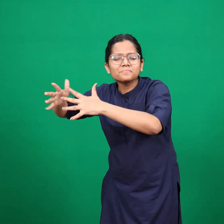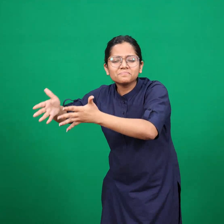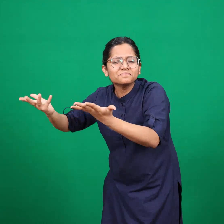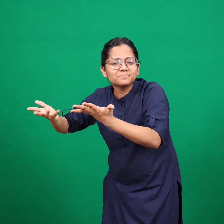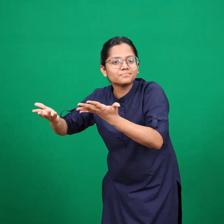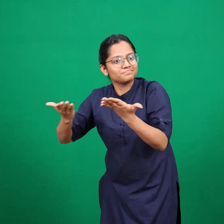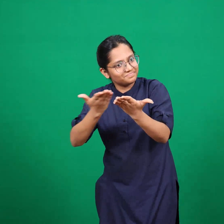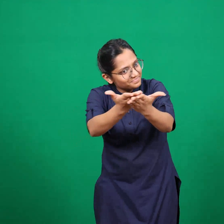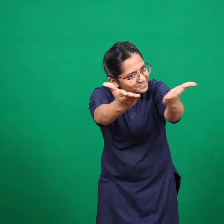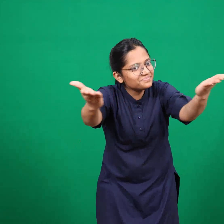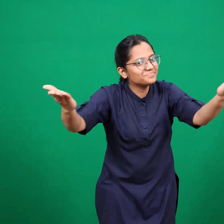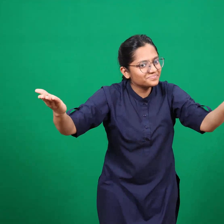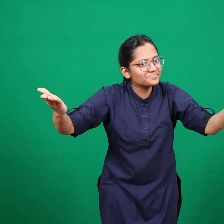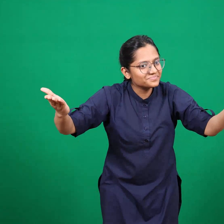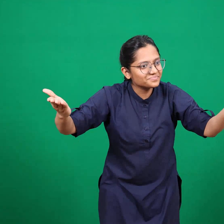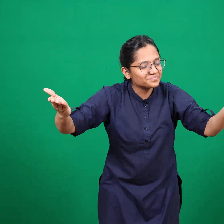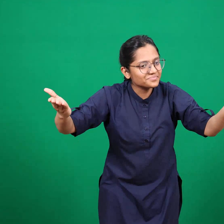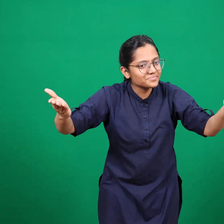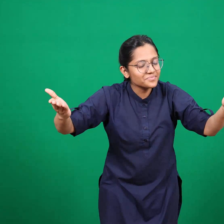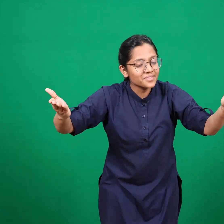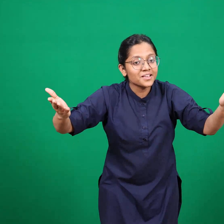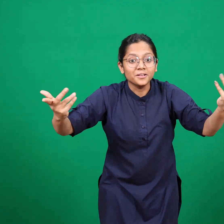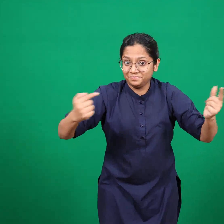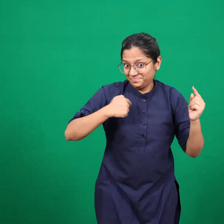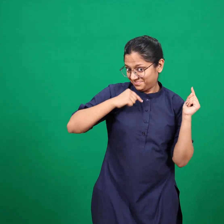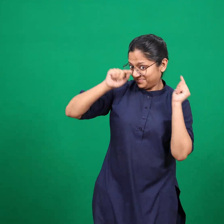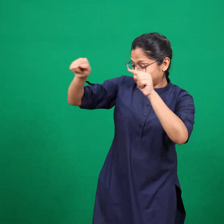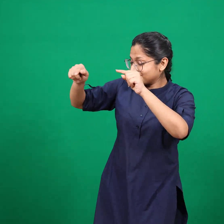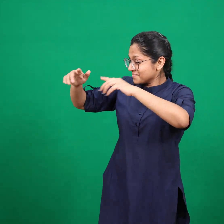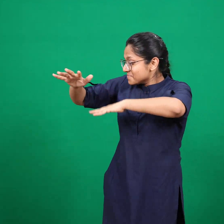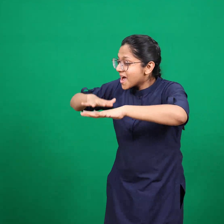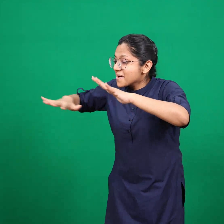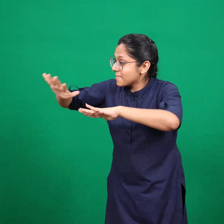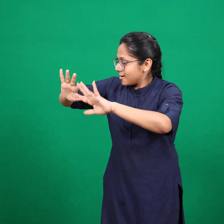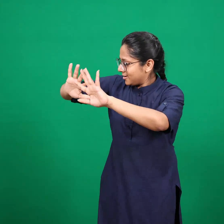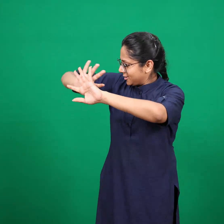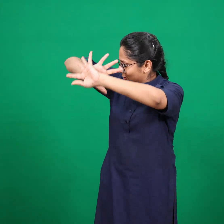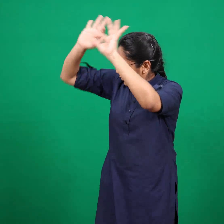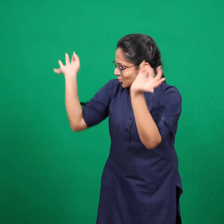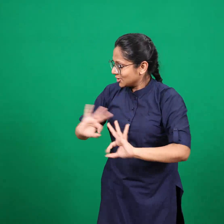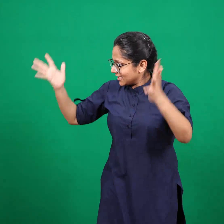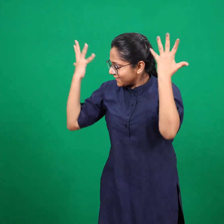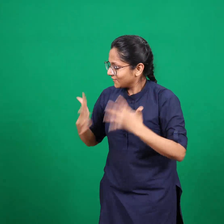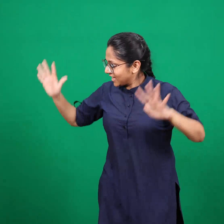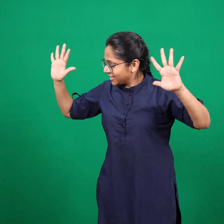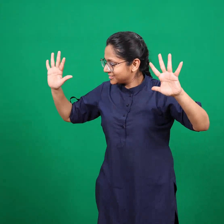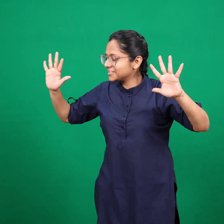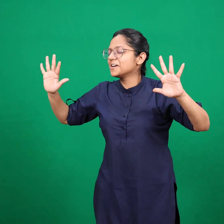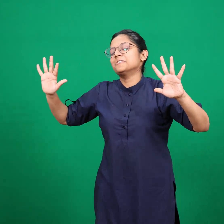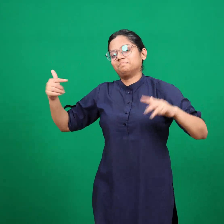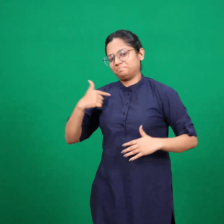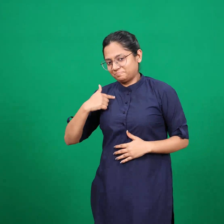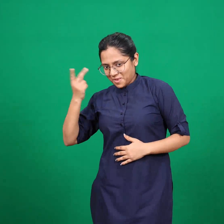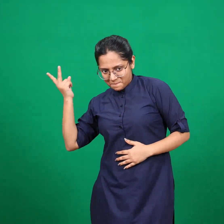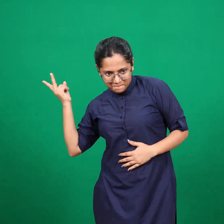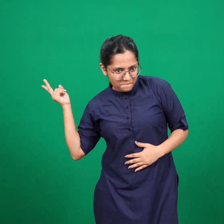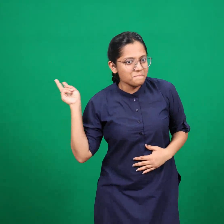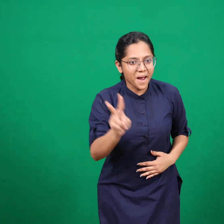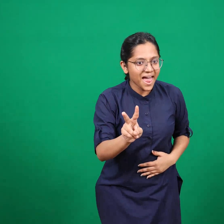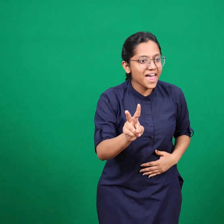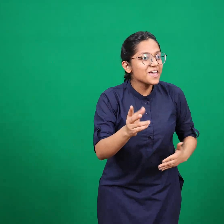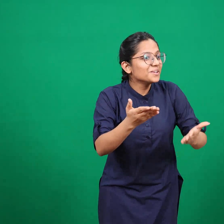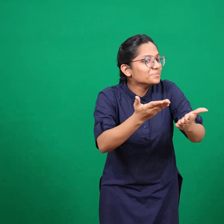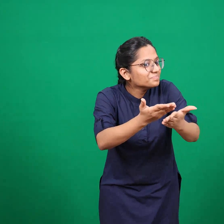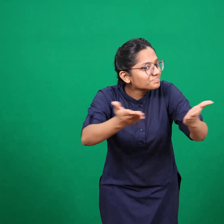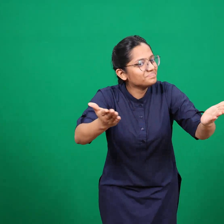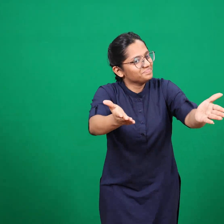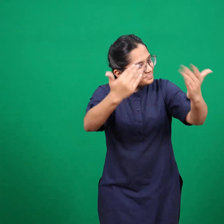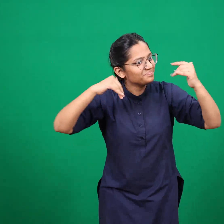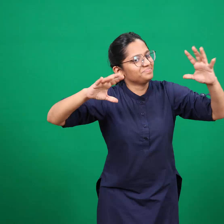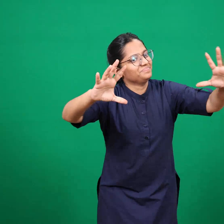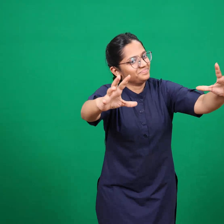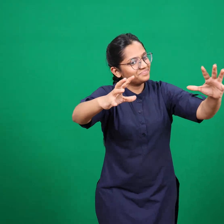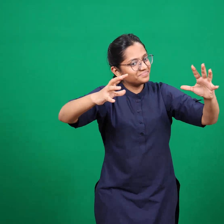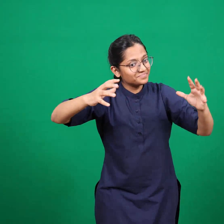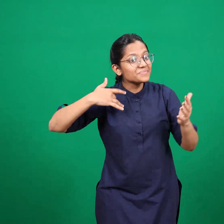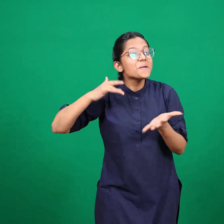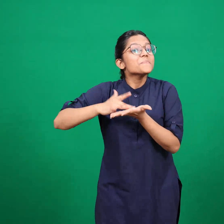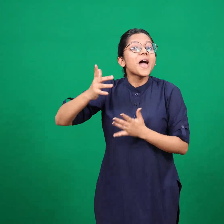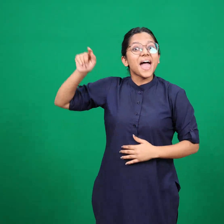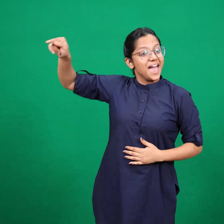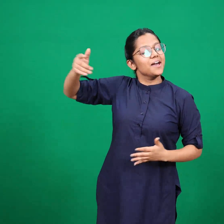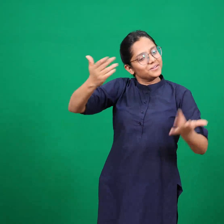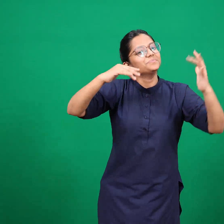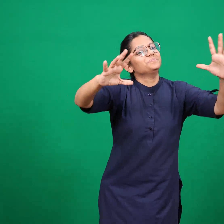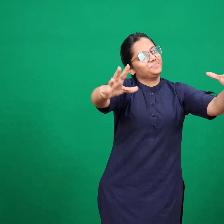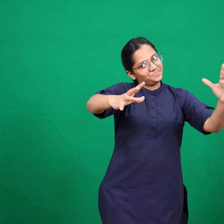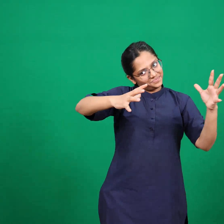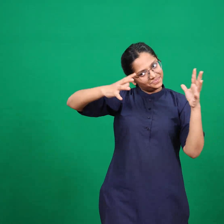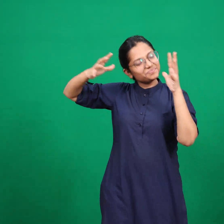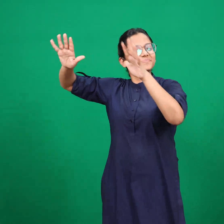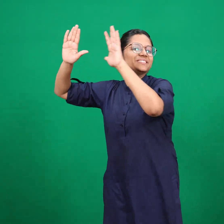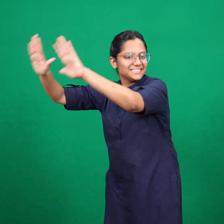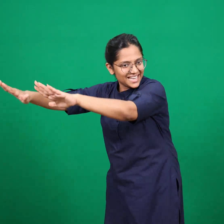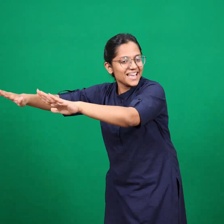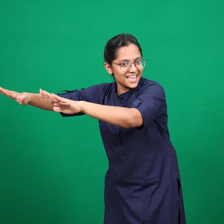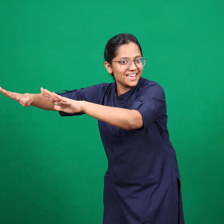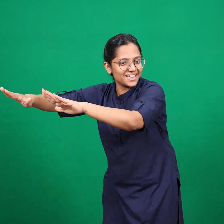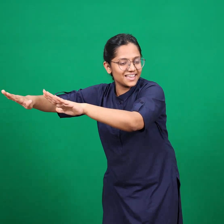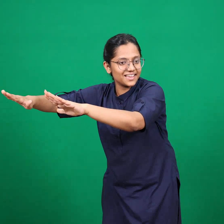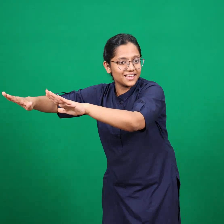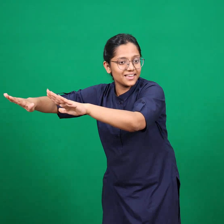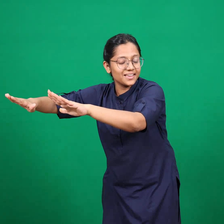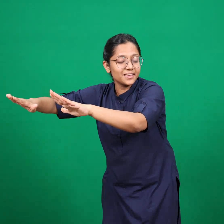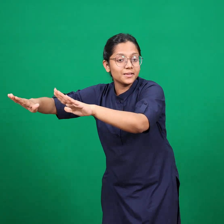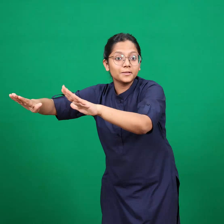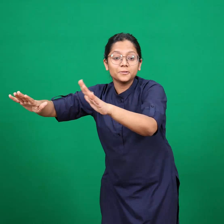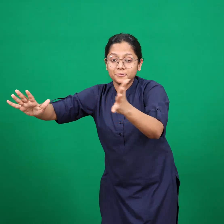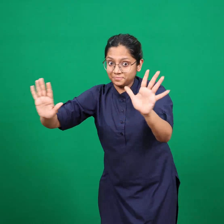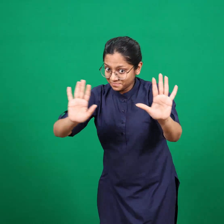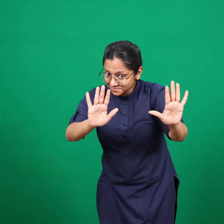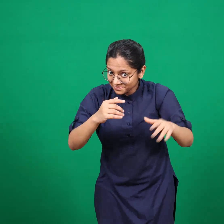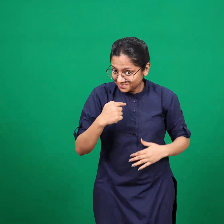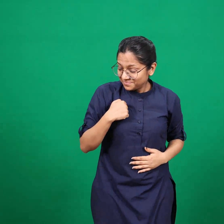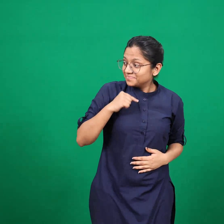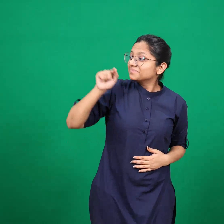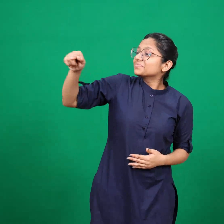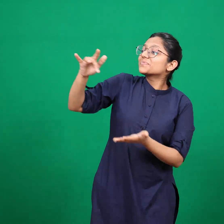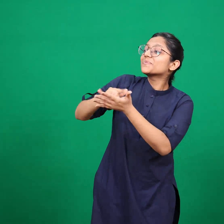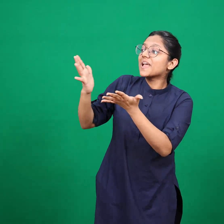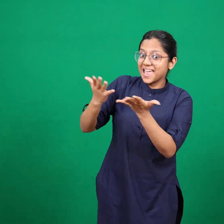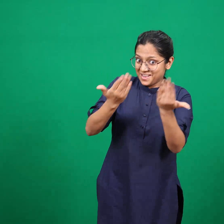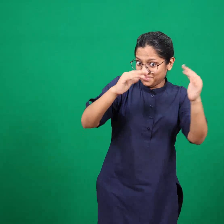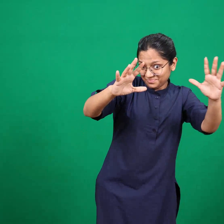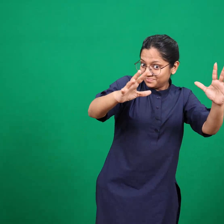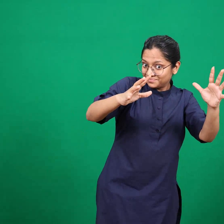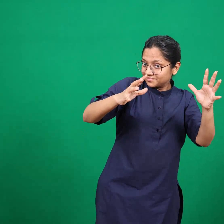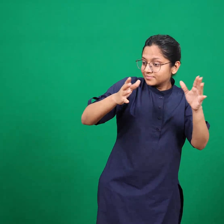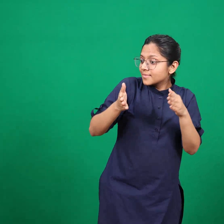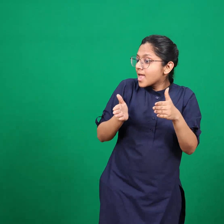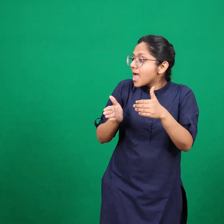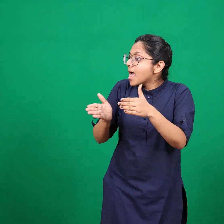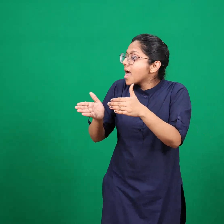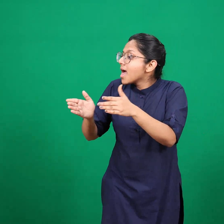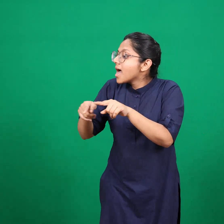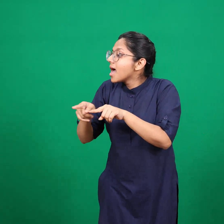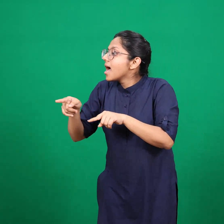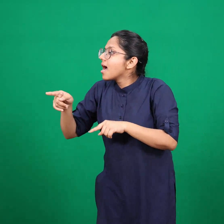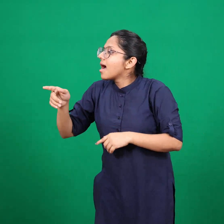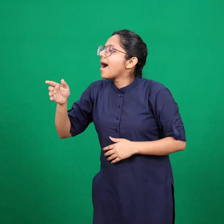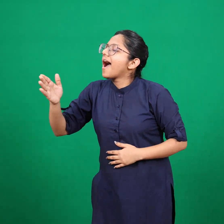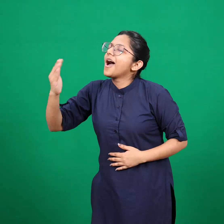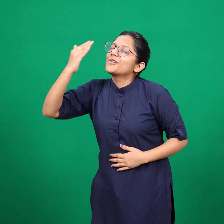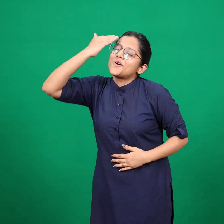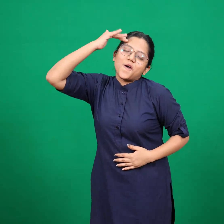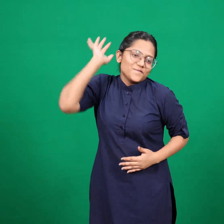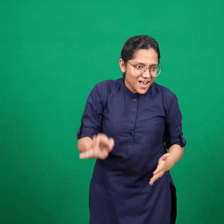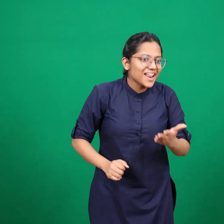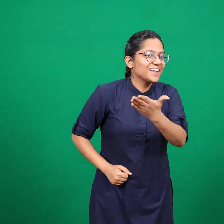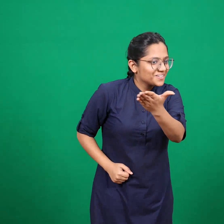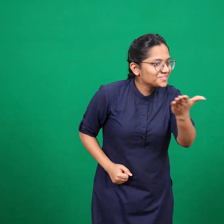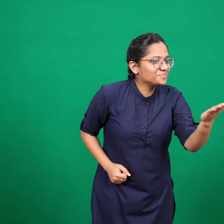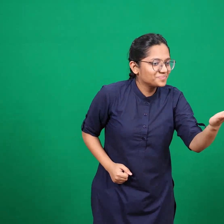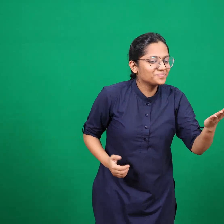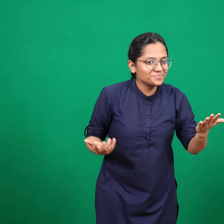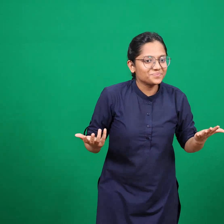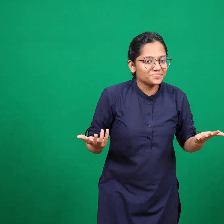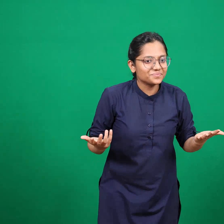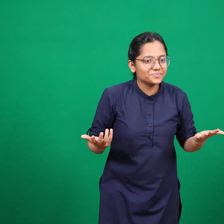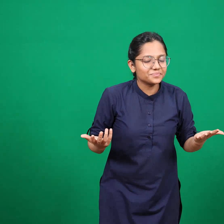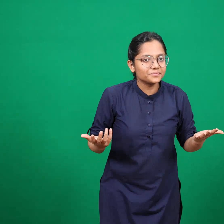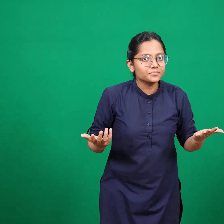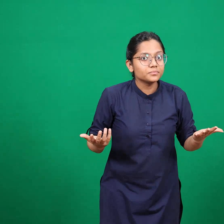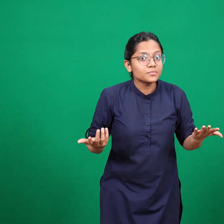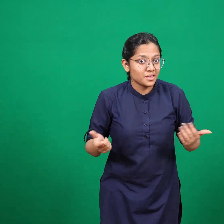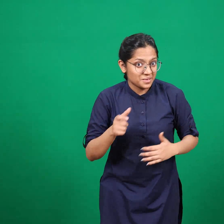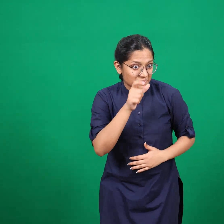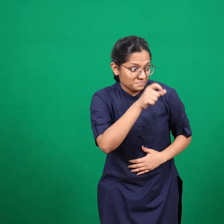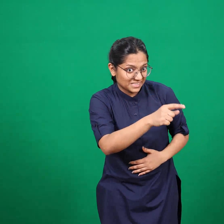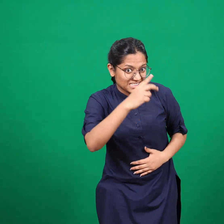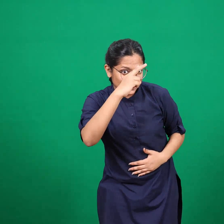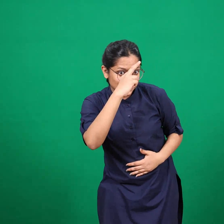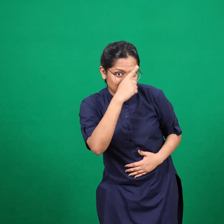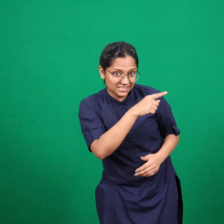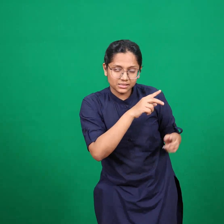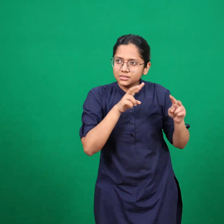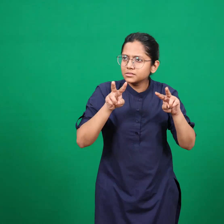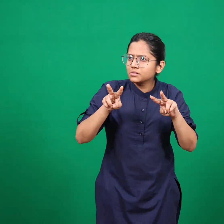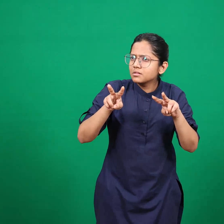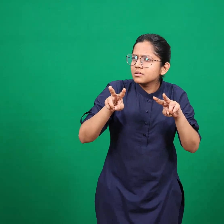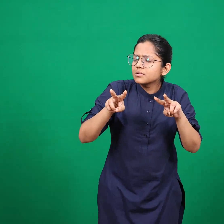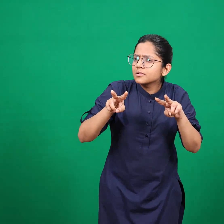And if I go and prepare a place for you, I will come back and welcome you into My presence, so that you also may be where I am.